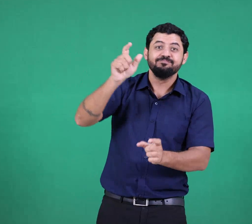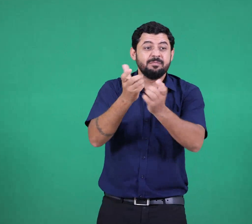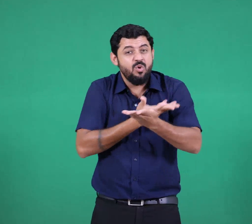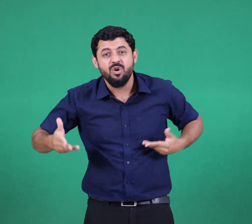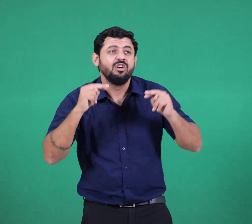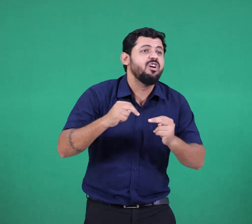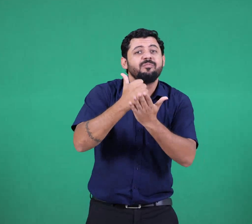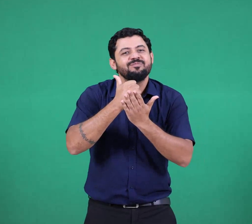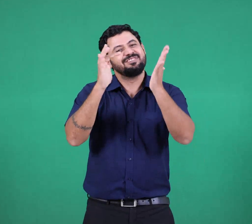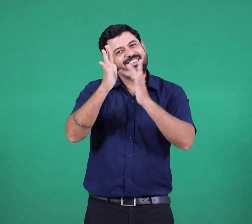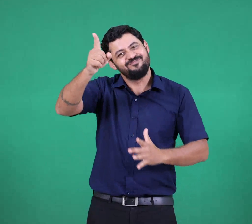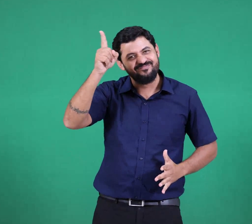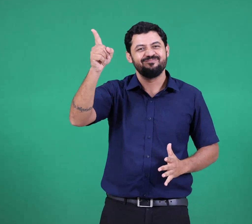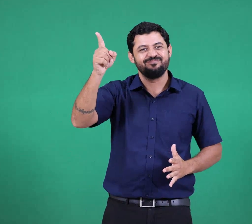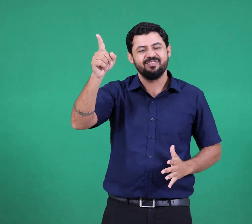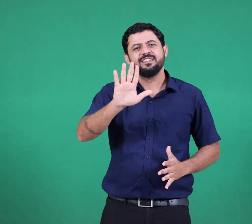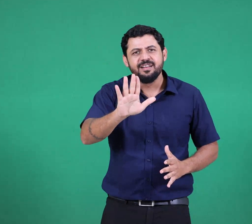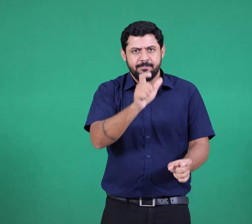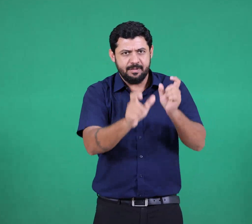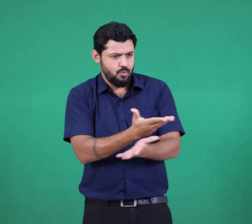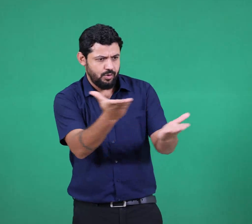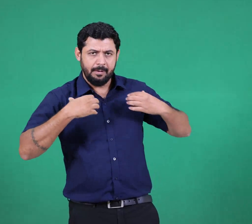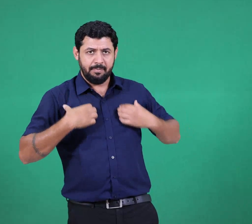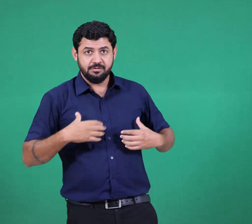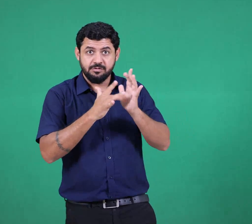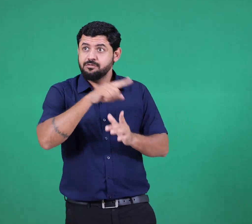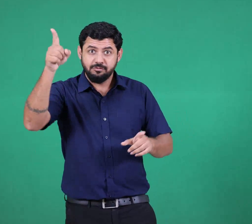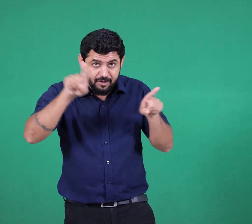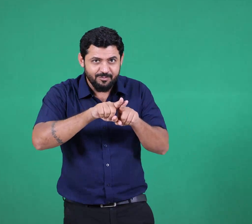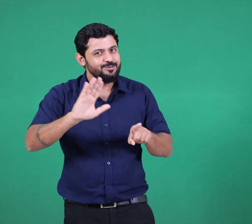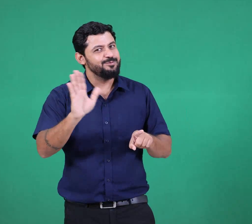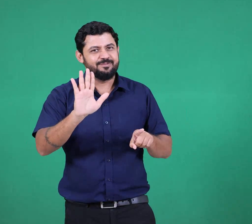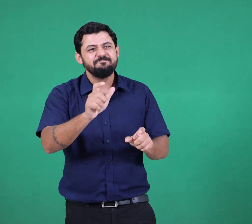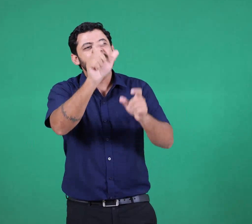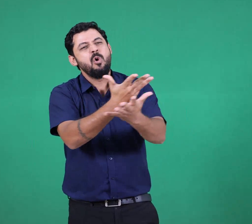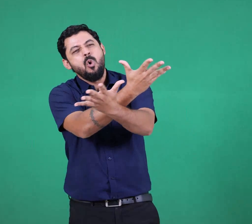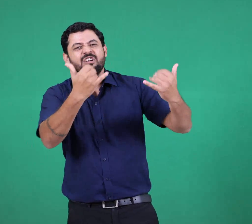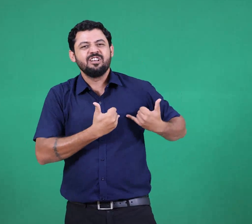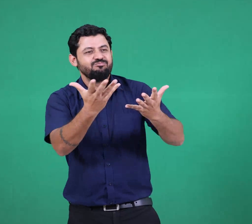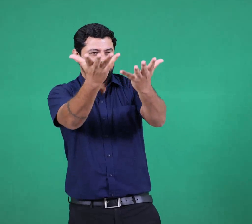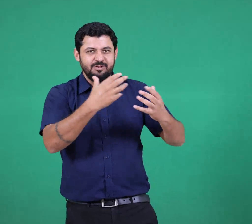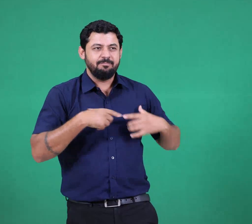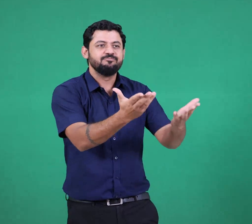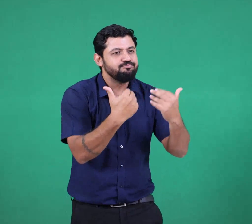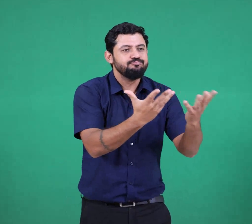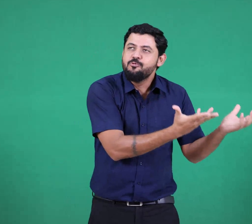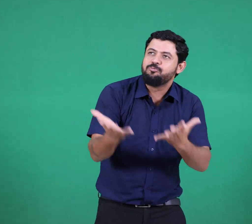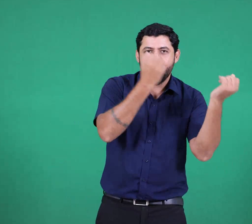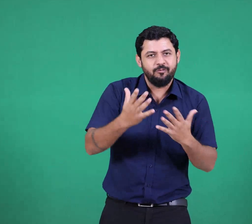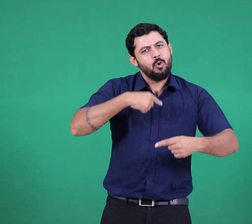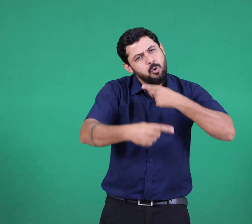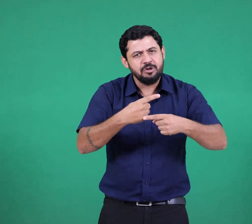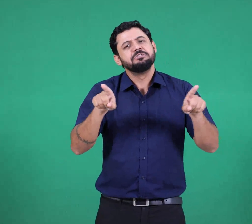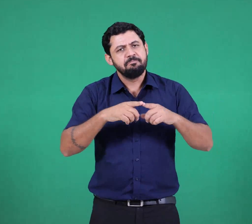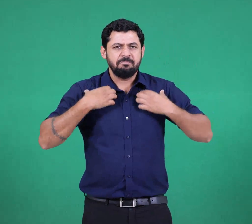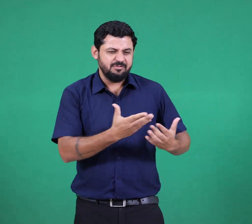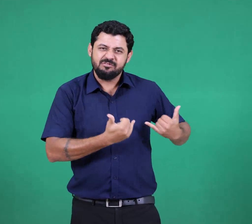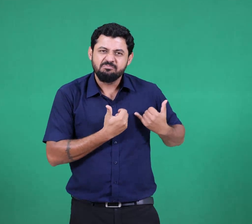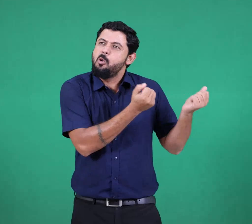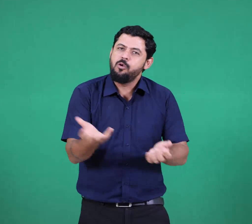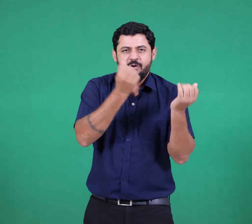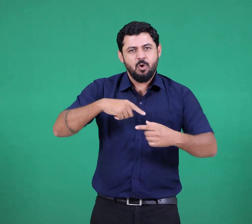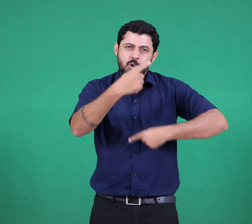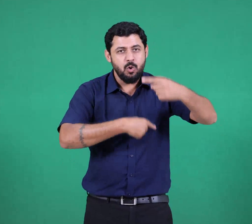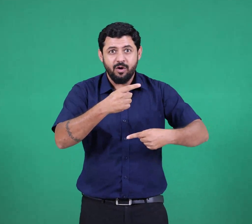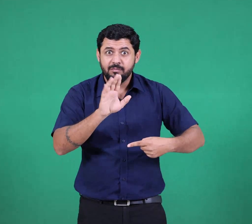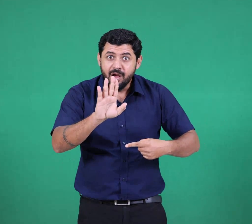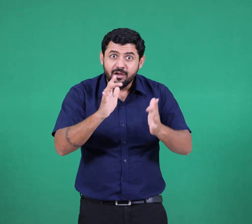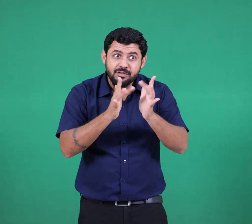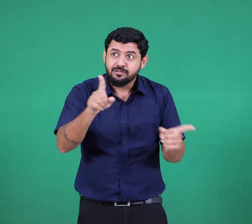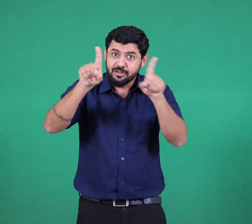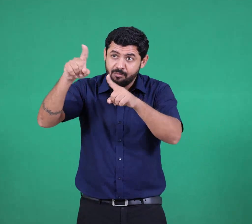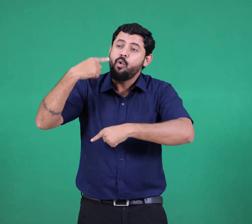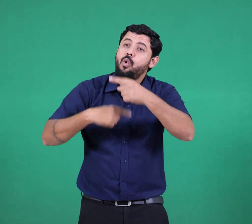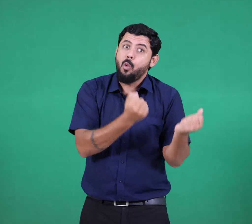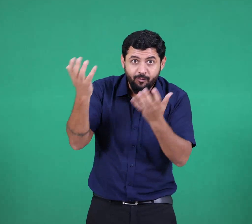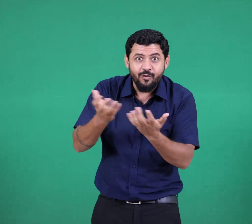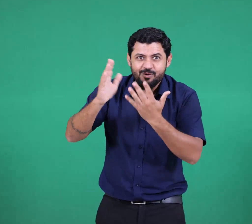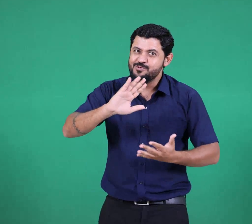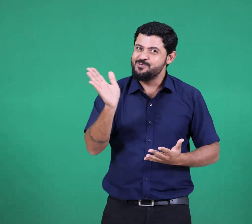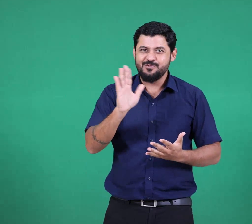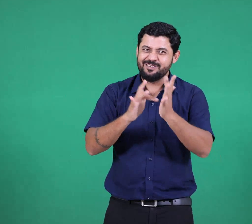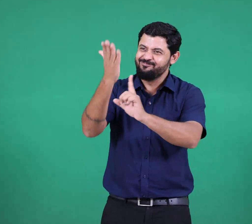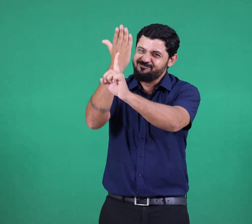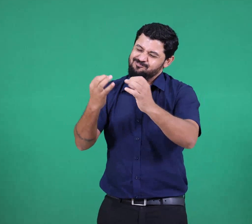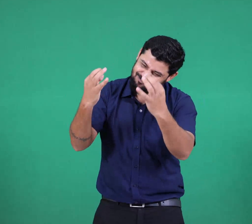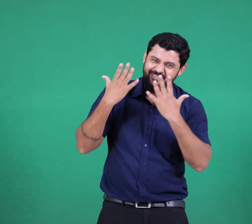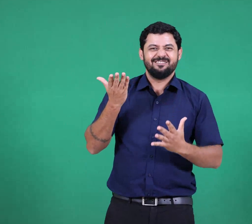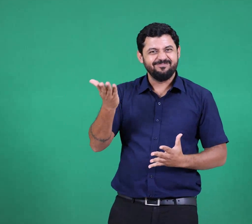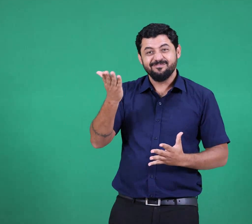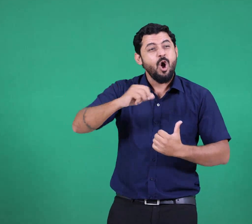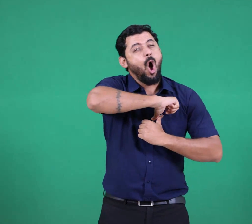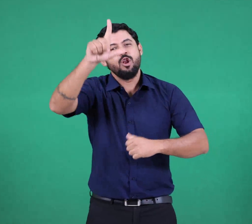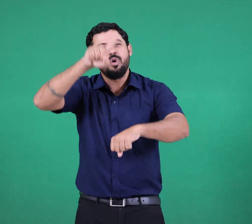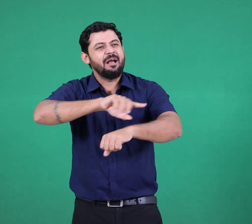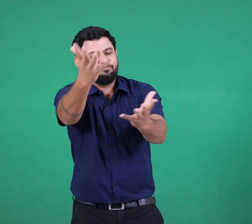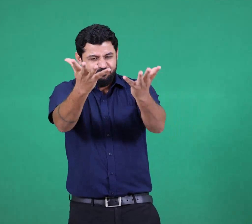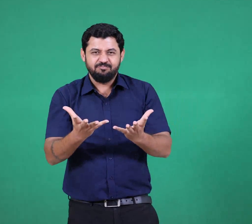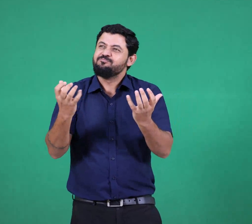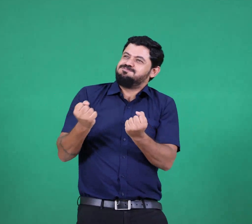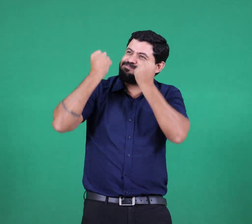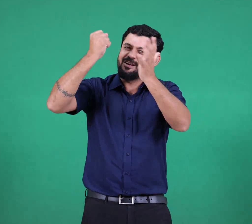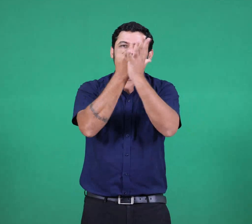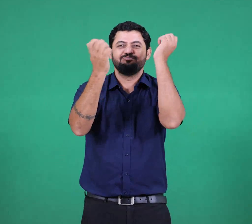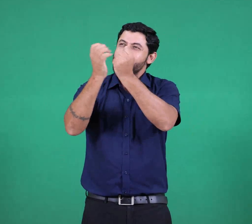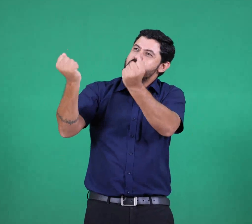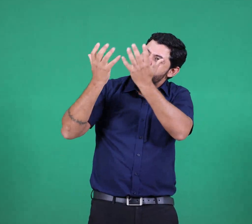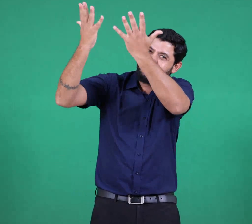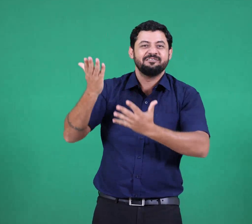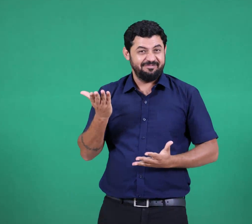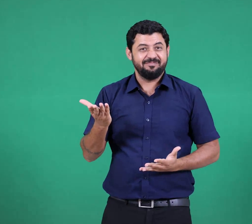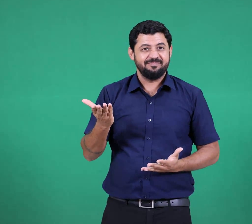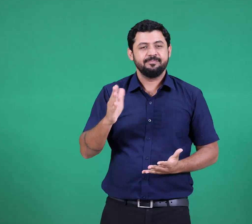Unlike the other high priests, He does not need to offer daily sacrifices, first for His own sins and then for the sins of the people;